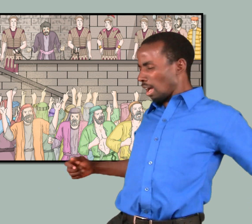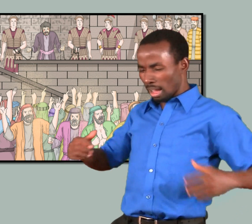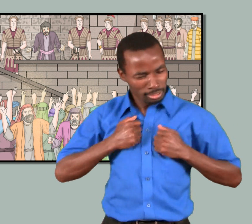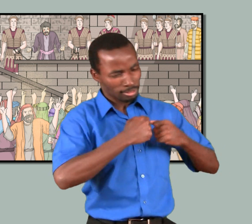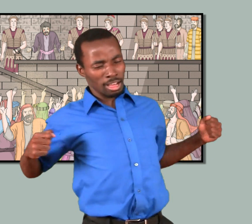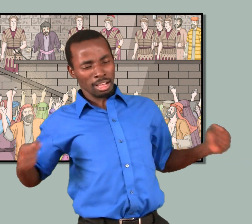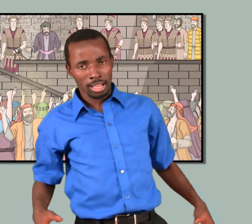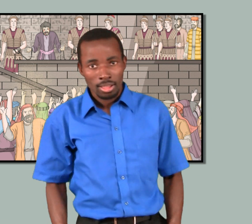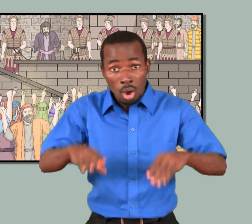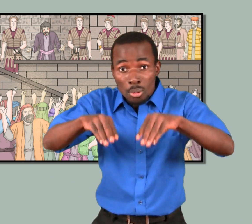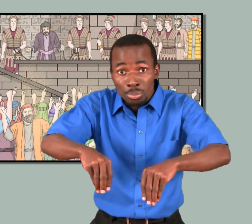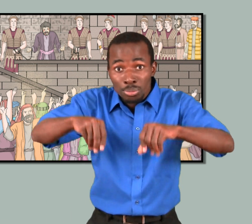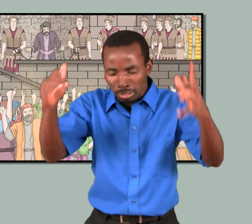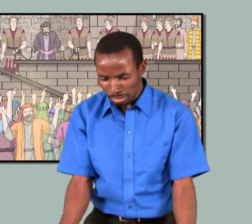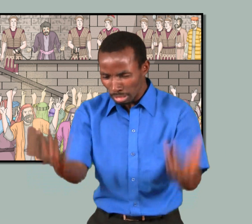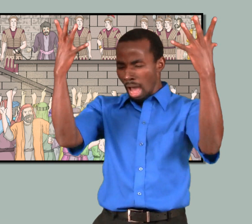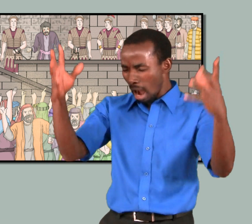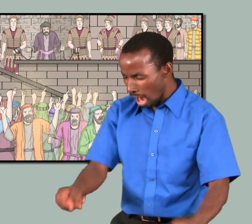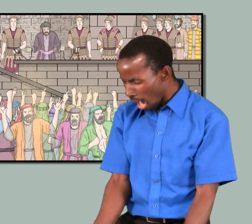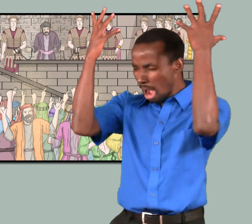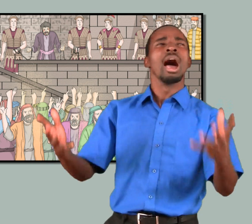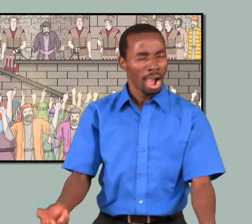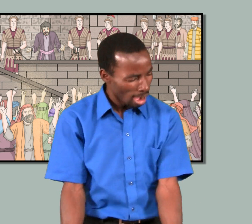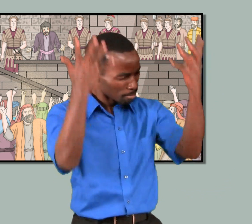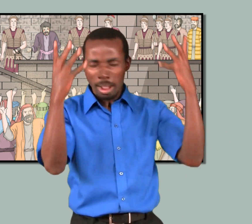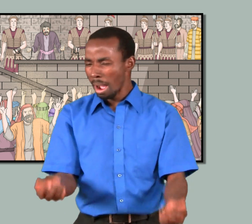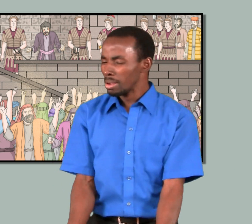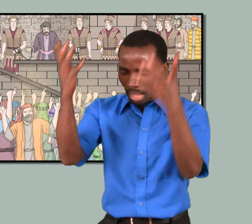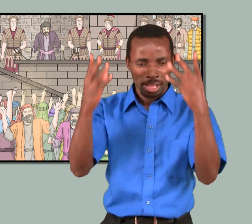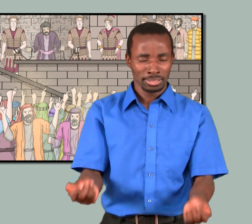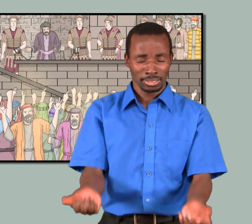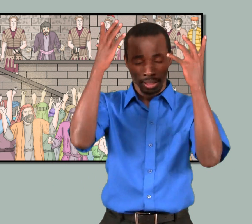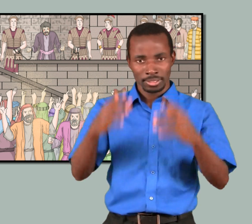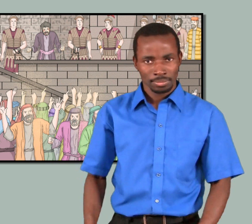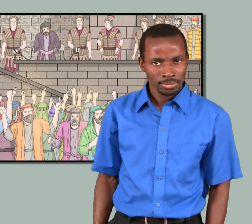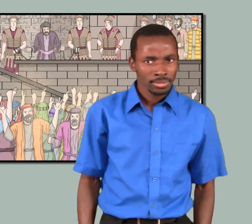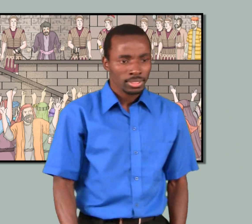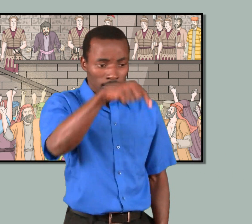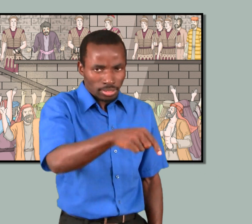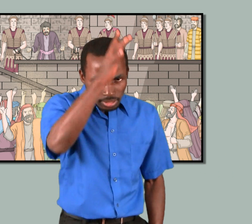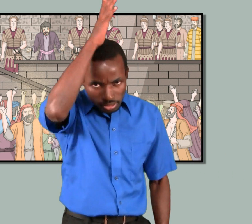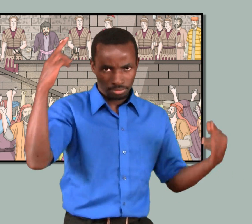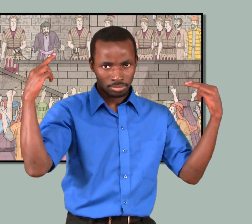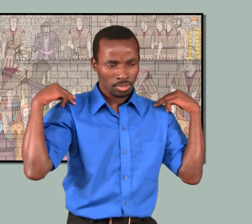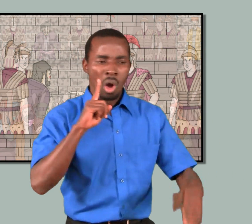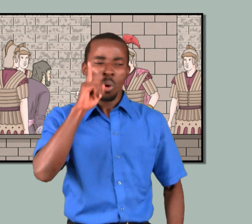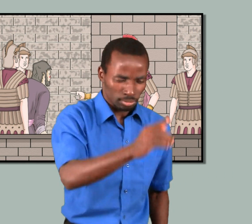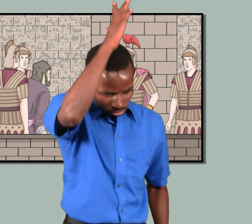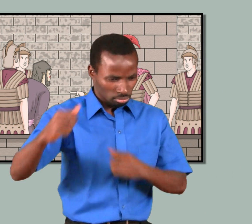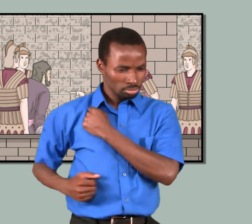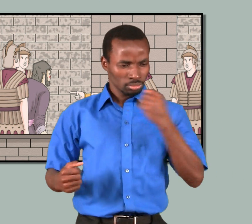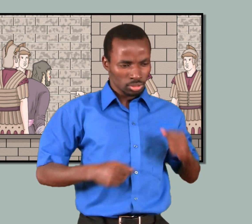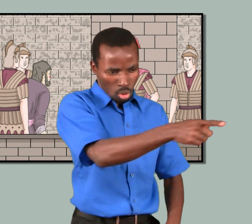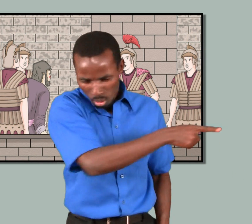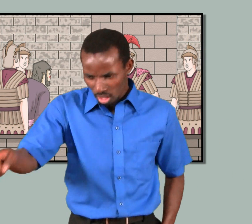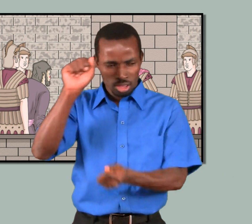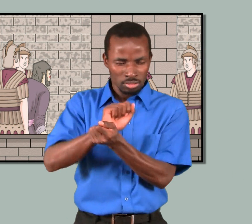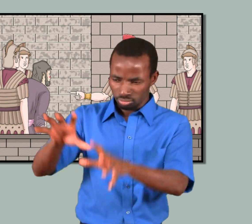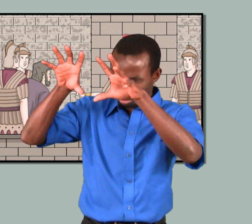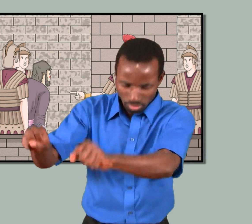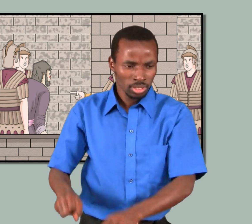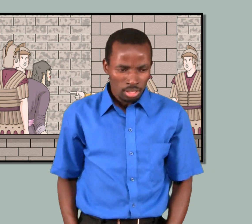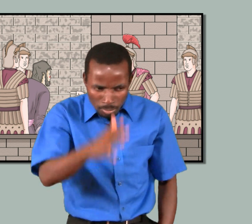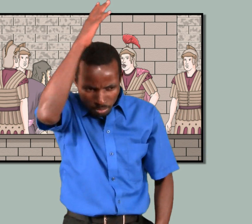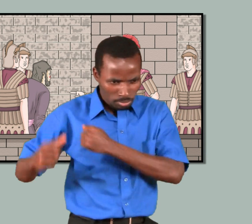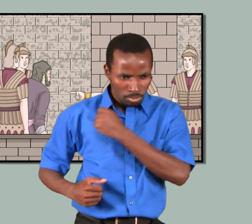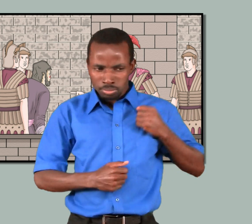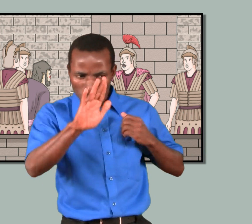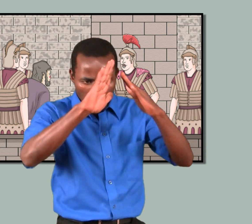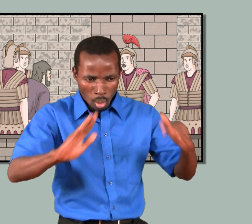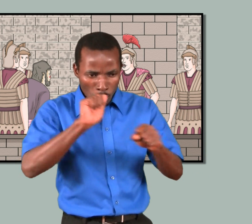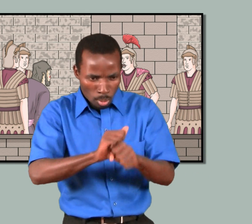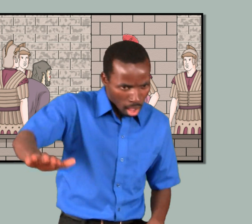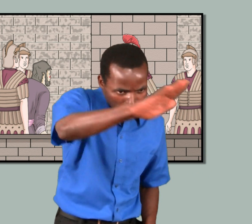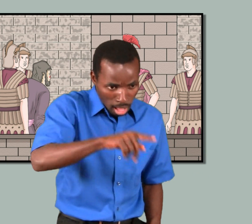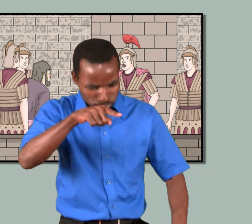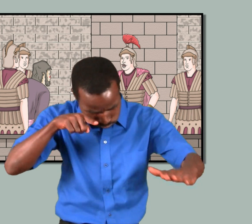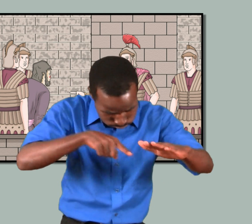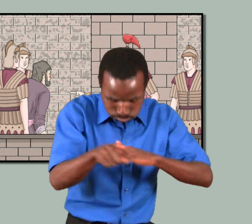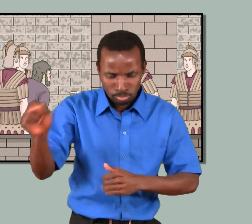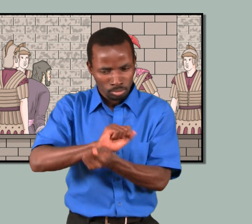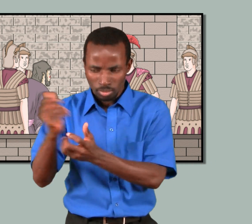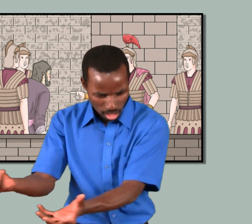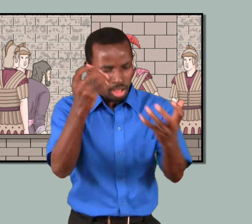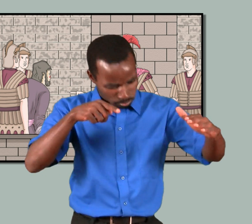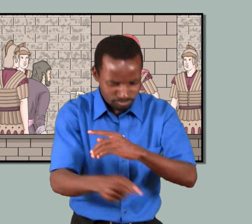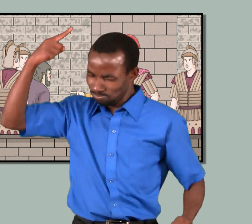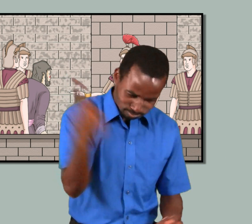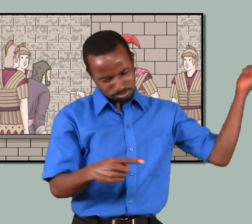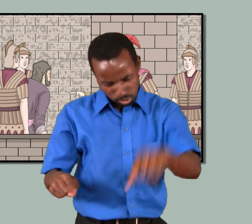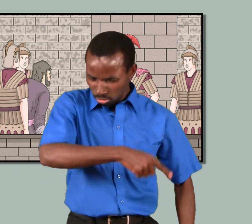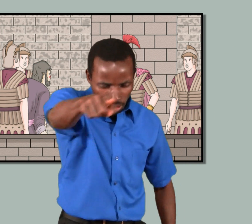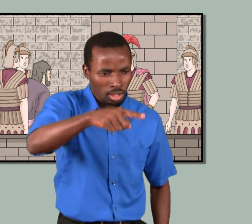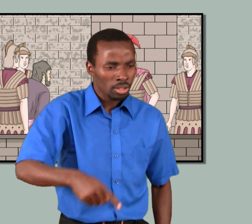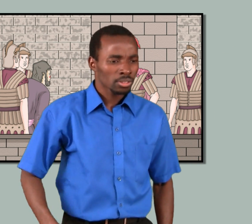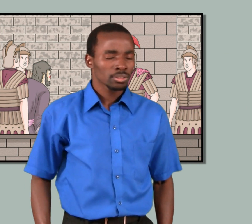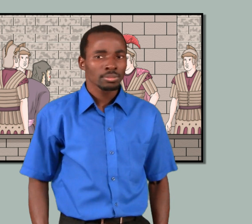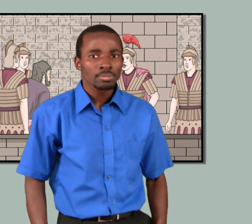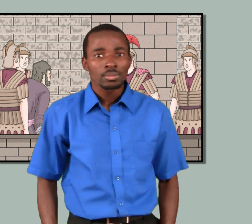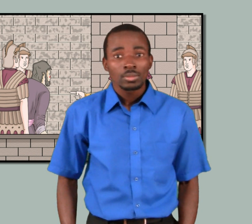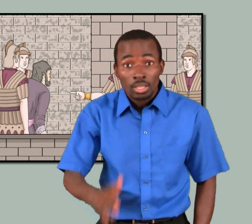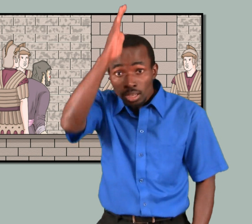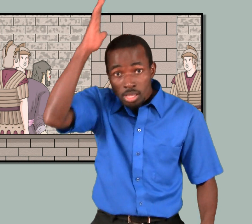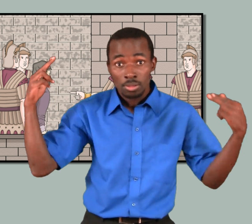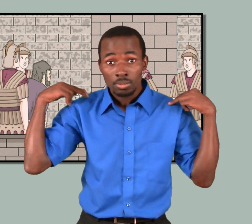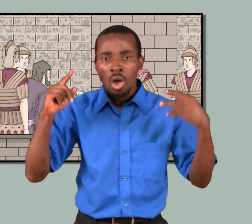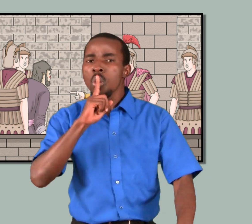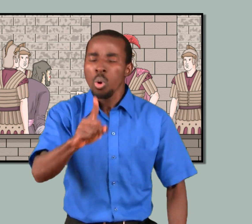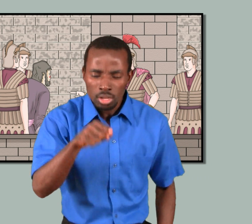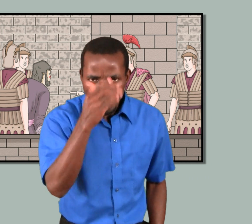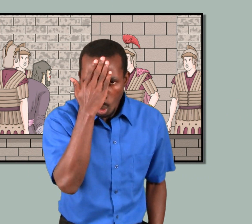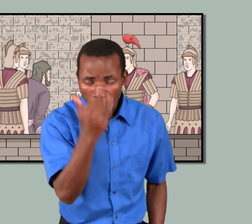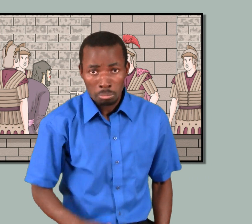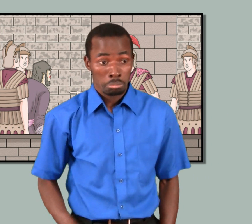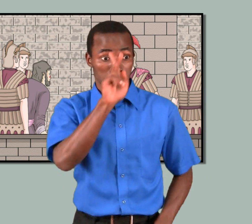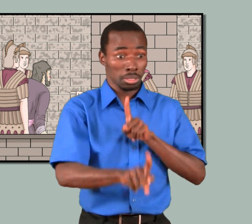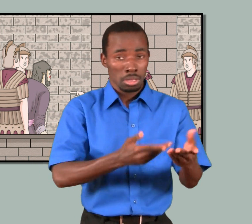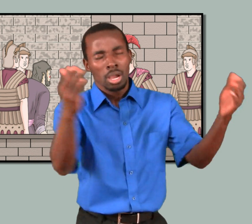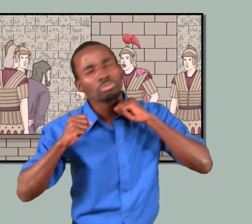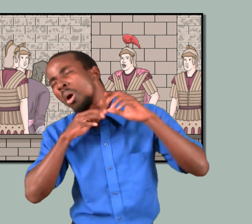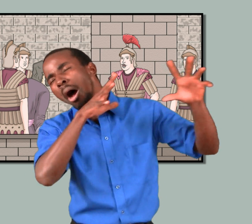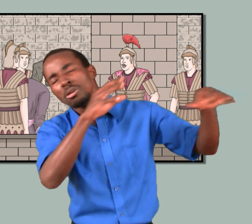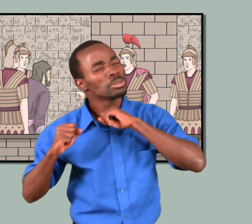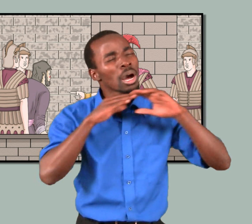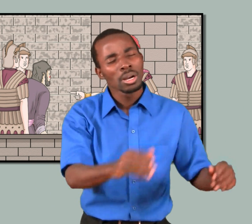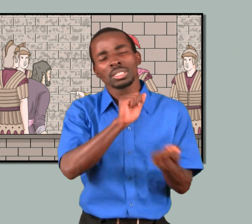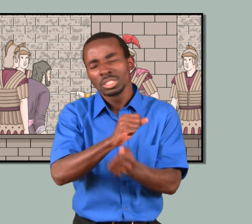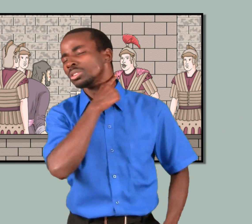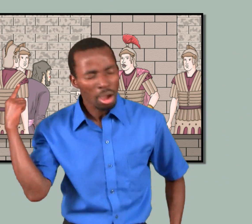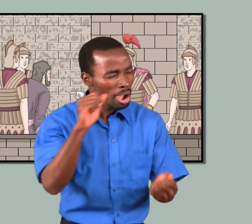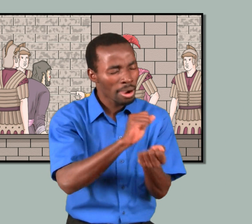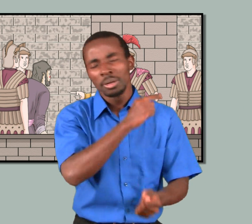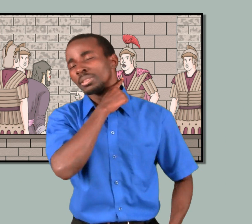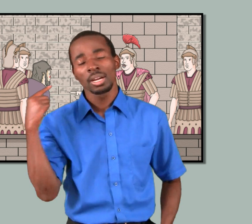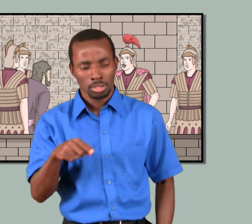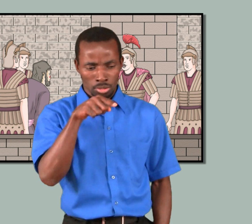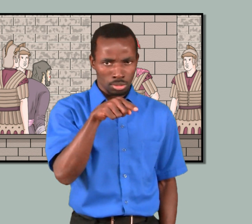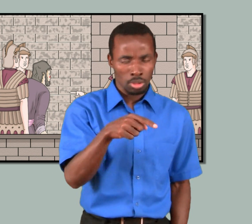As they were shouting and throwing off their cloaks and tossing dust into the air, the commander ordered that Paul be brought into the barracks.